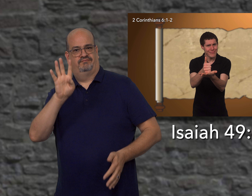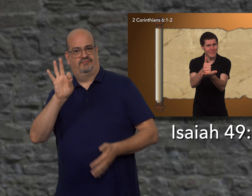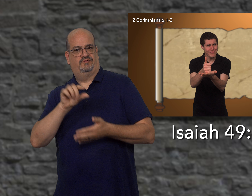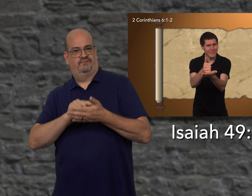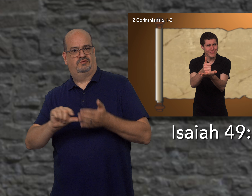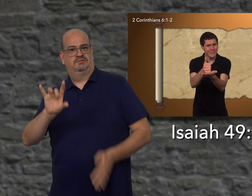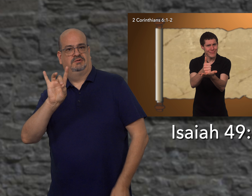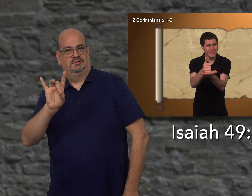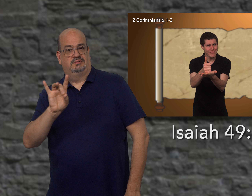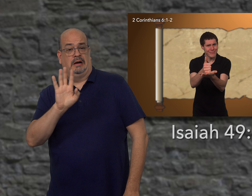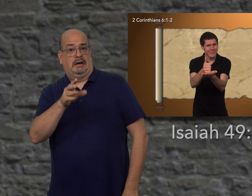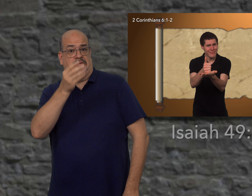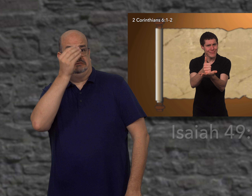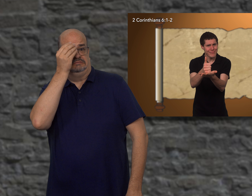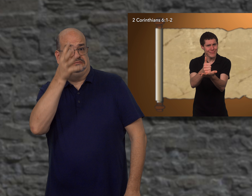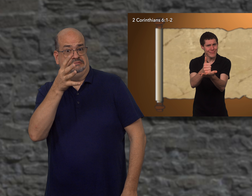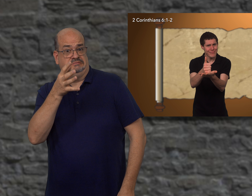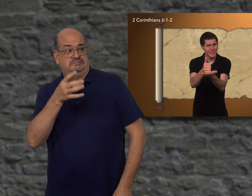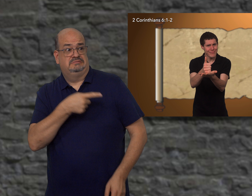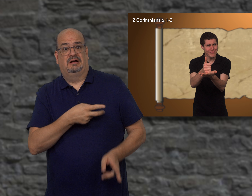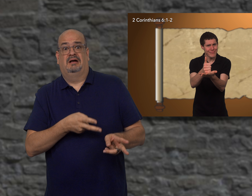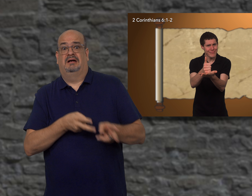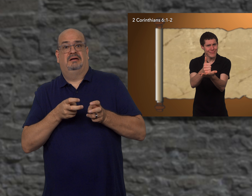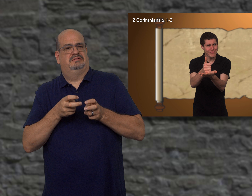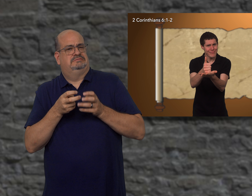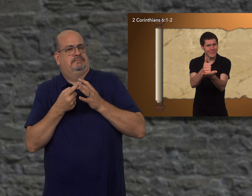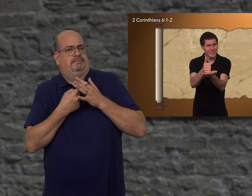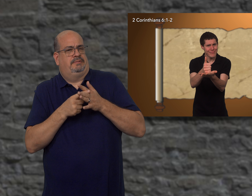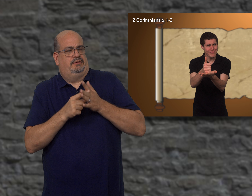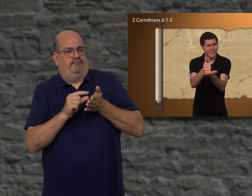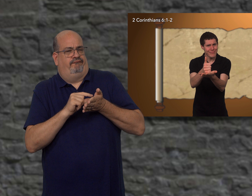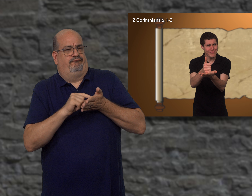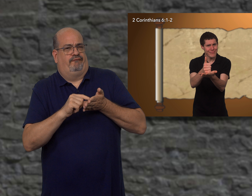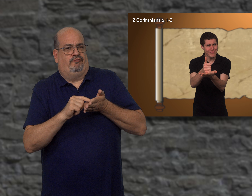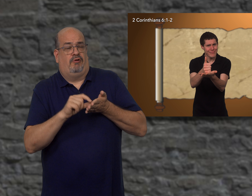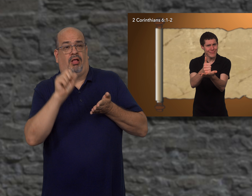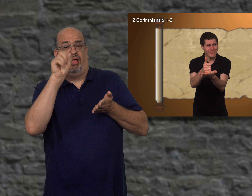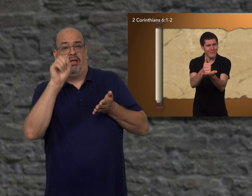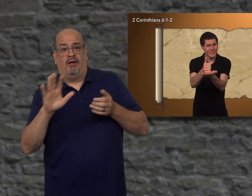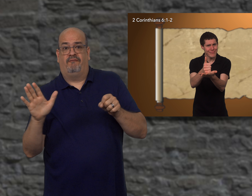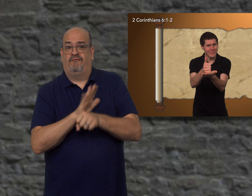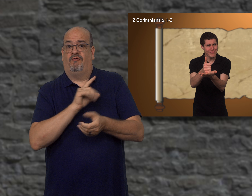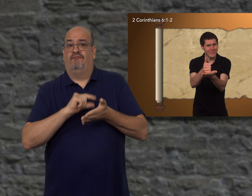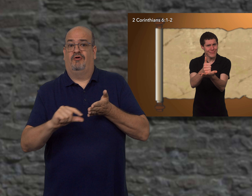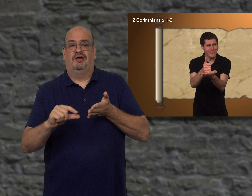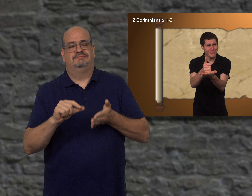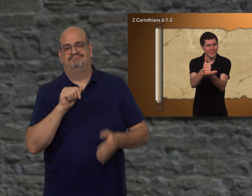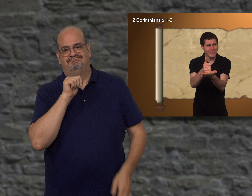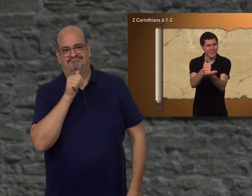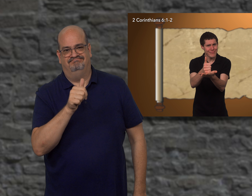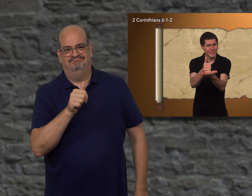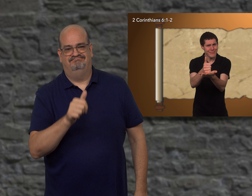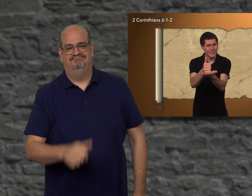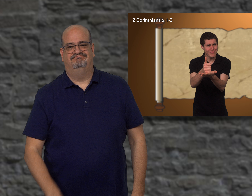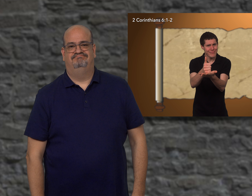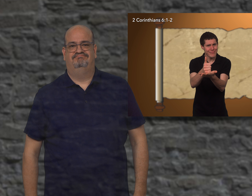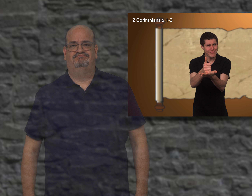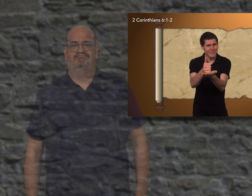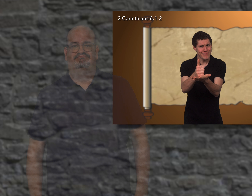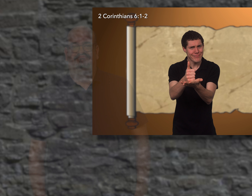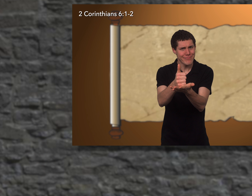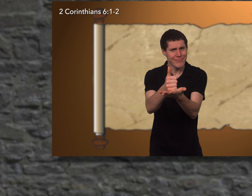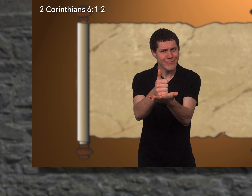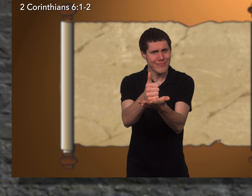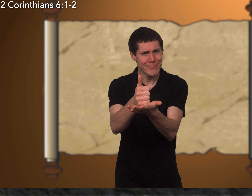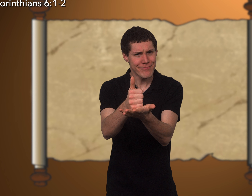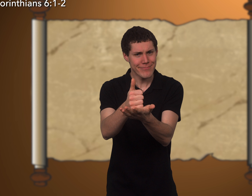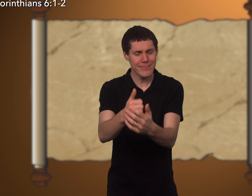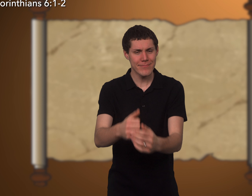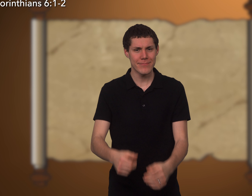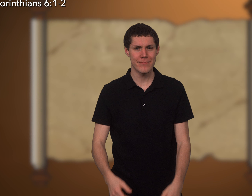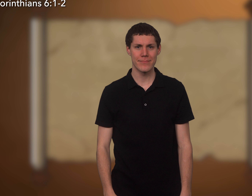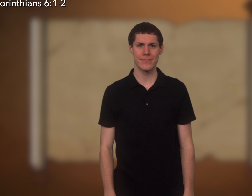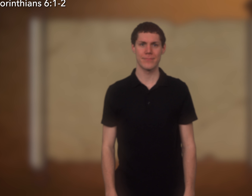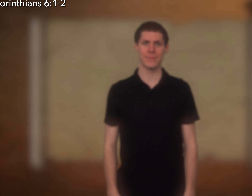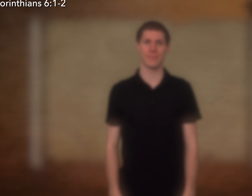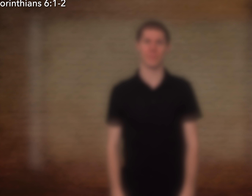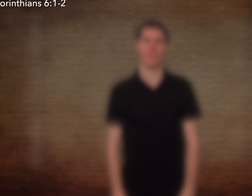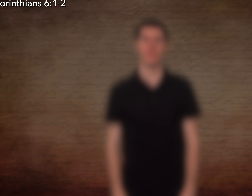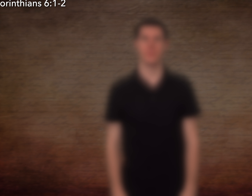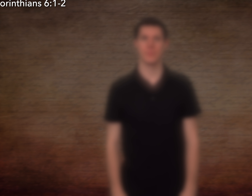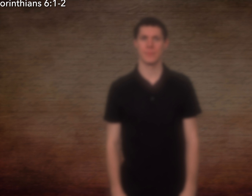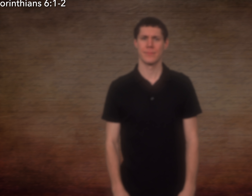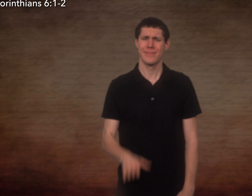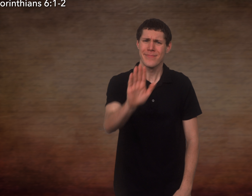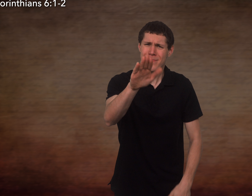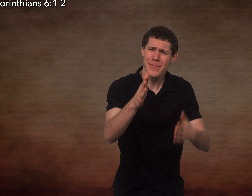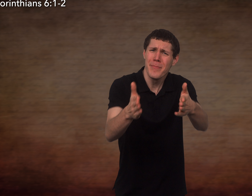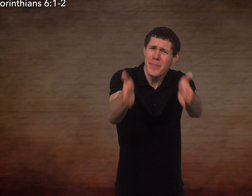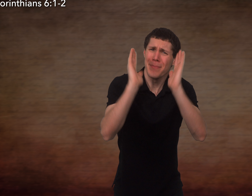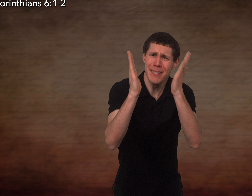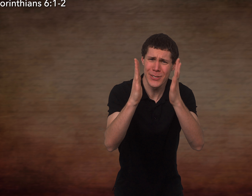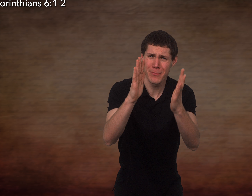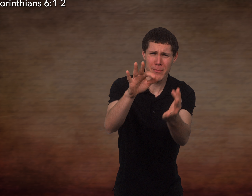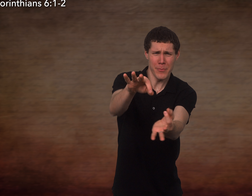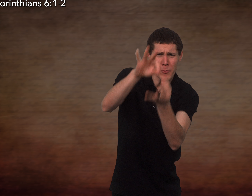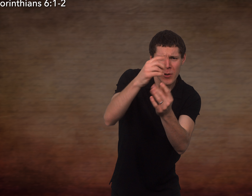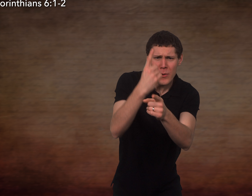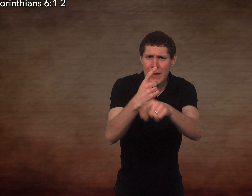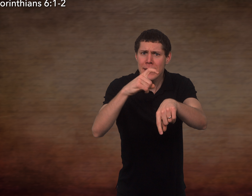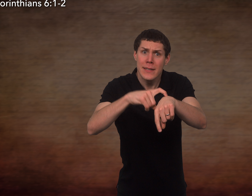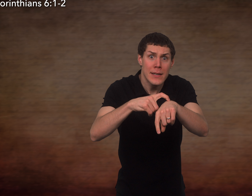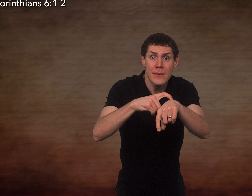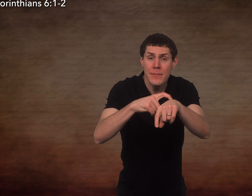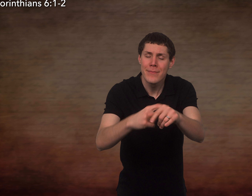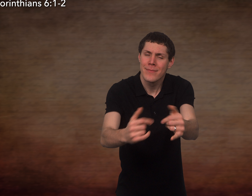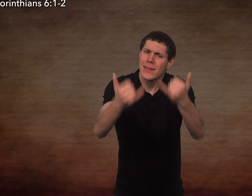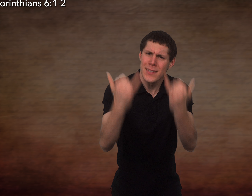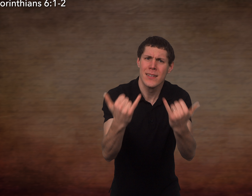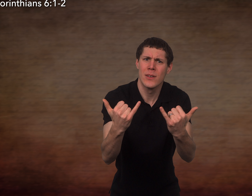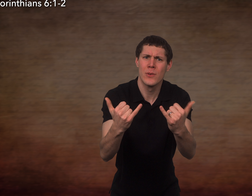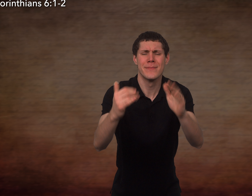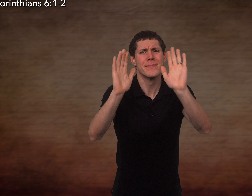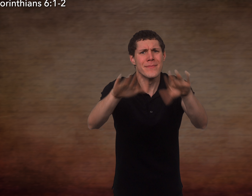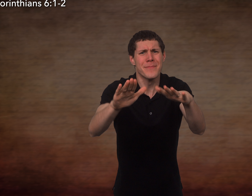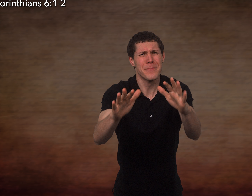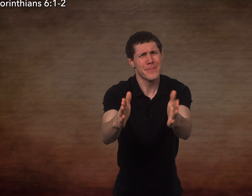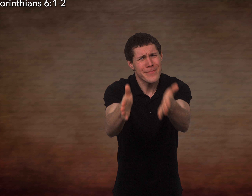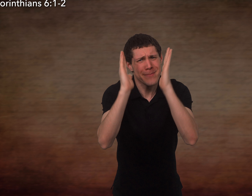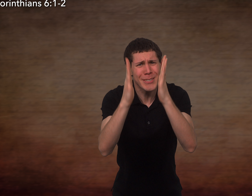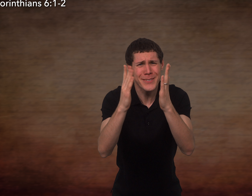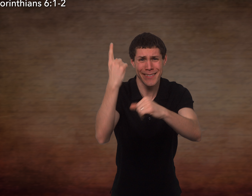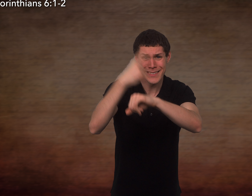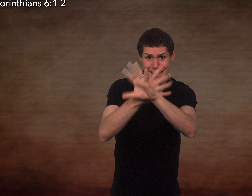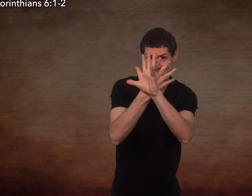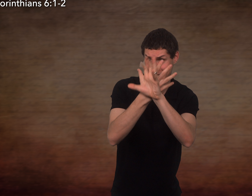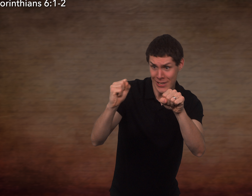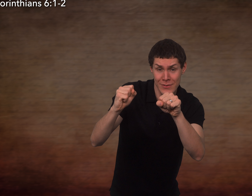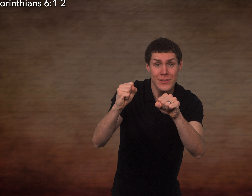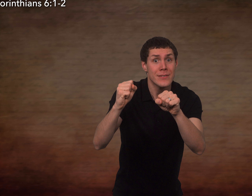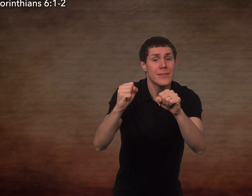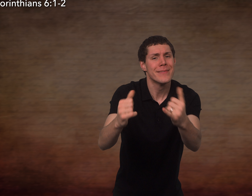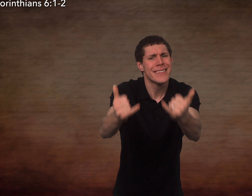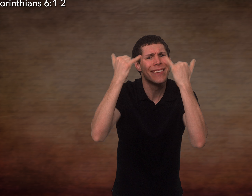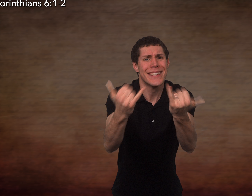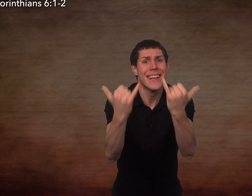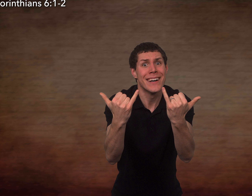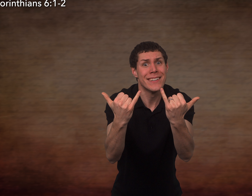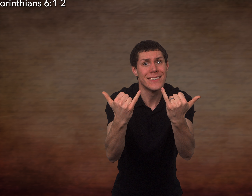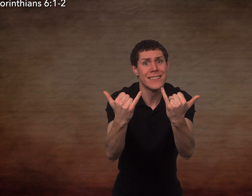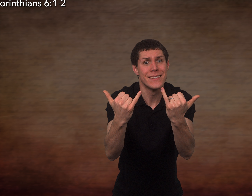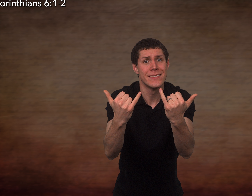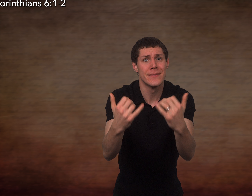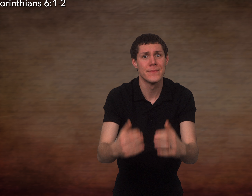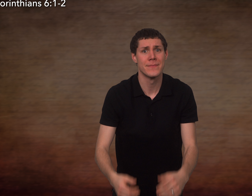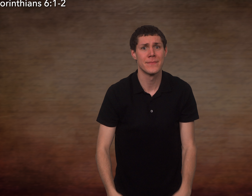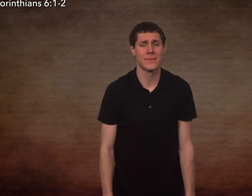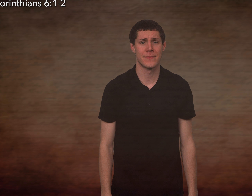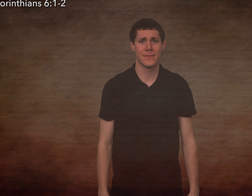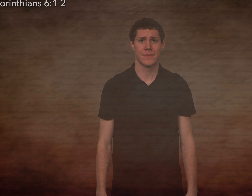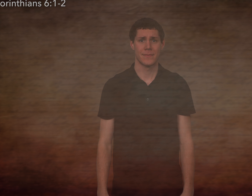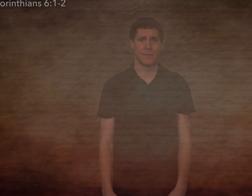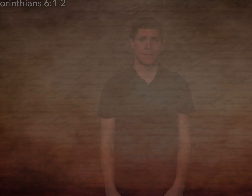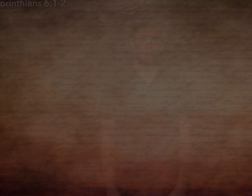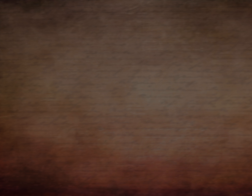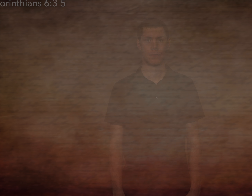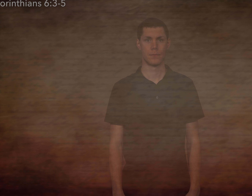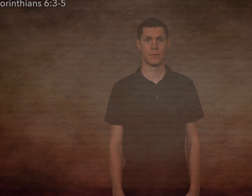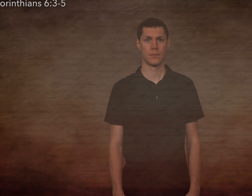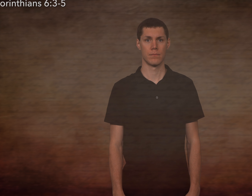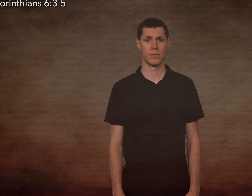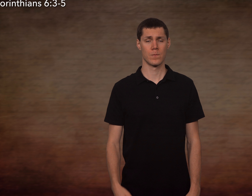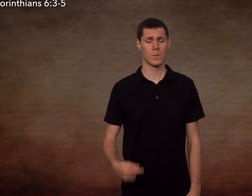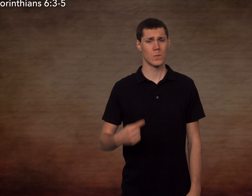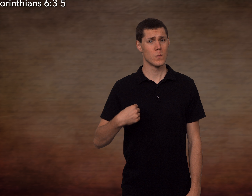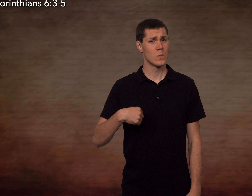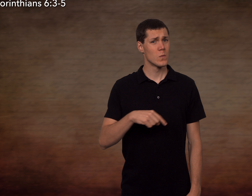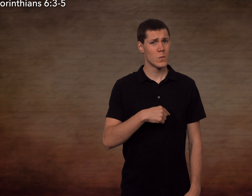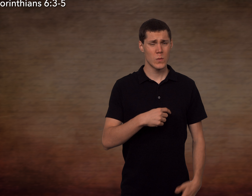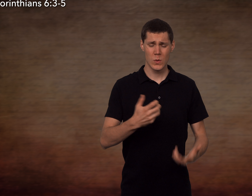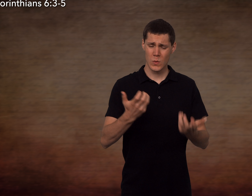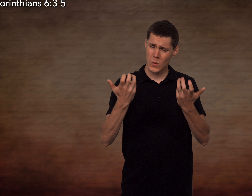Behold, now is the time of favor; now is the day of salvation!